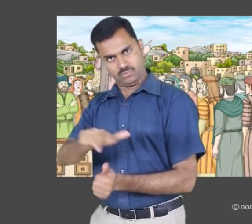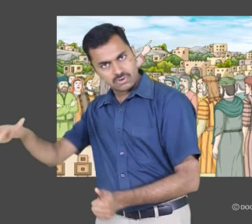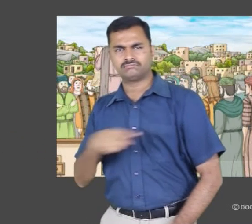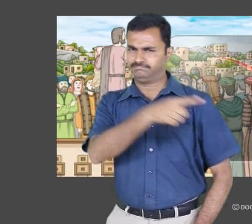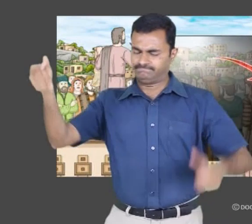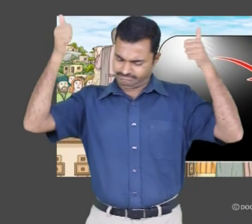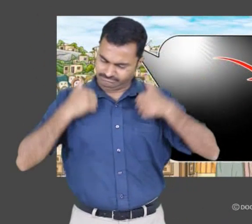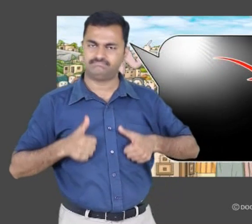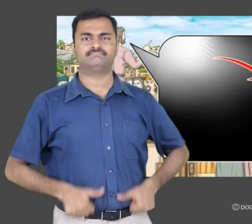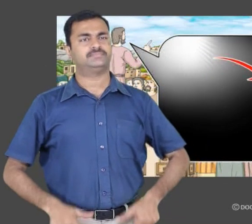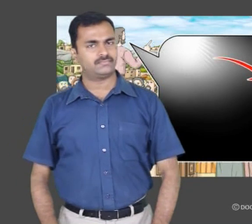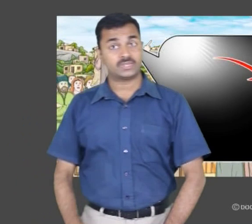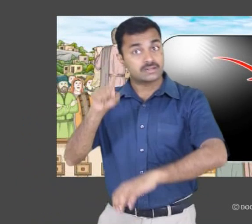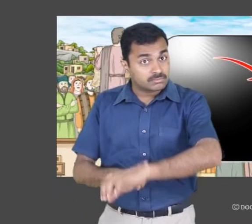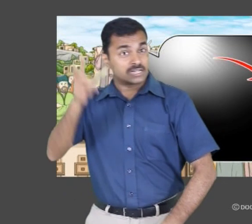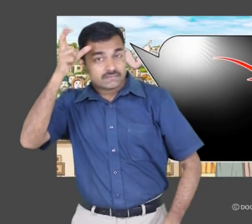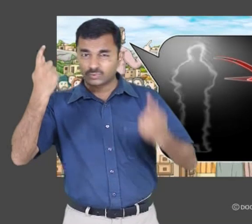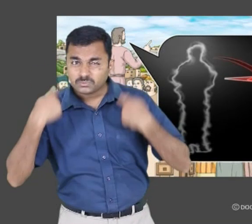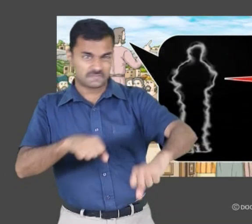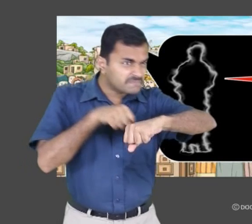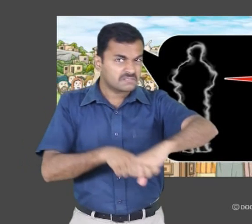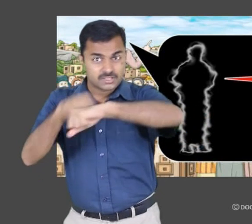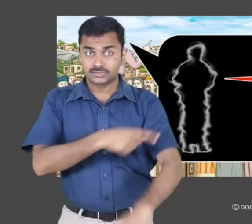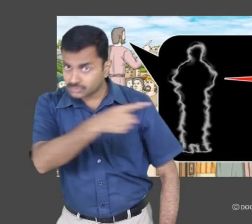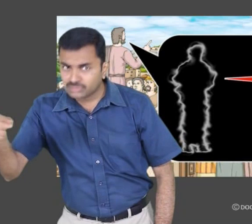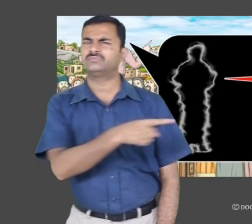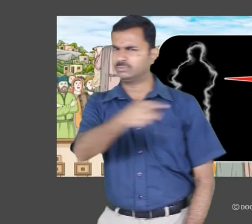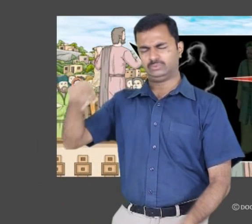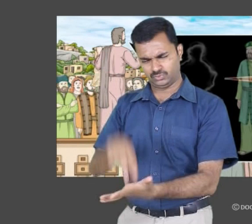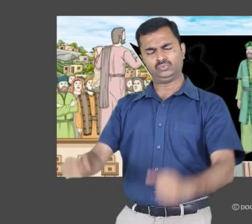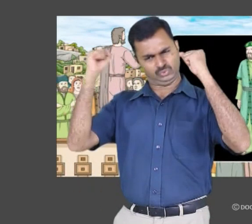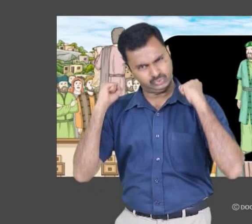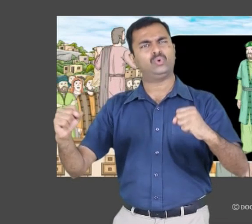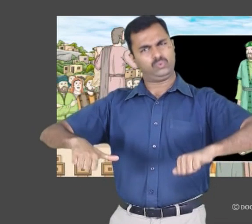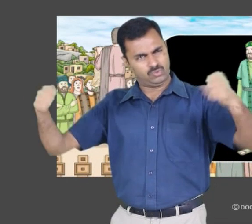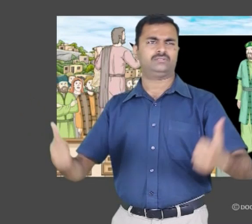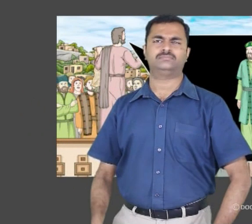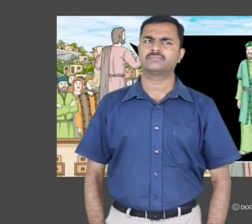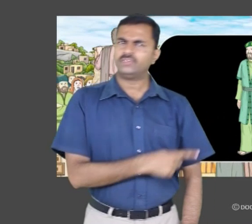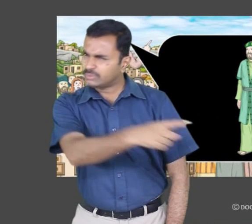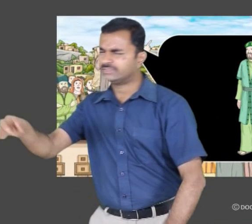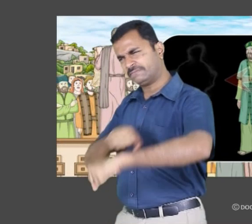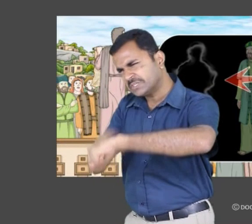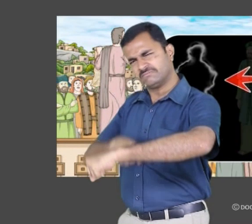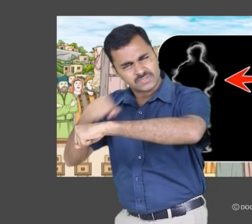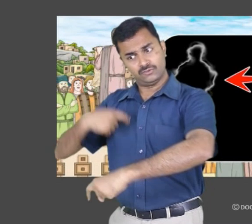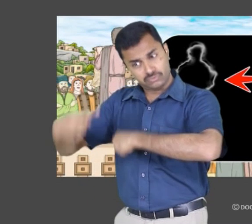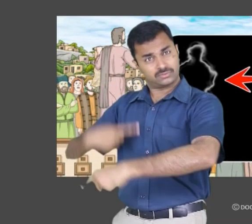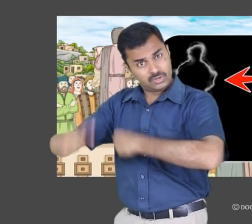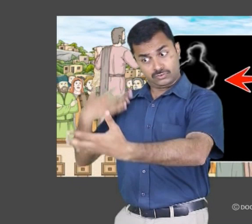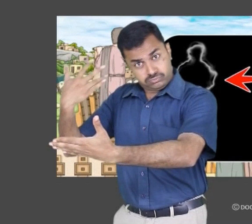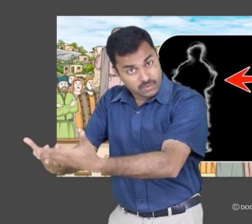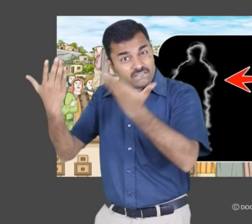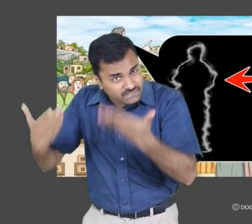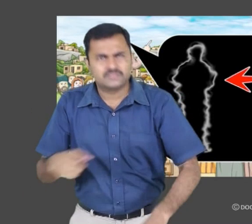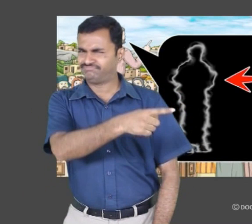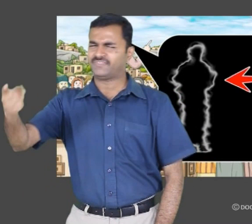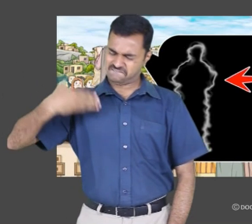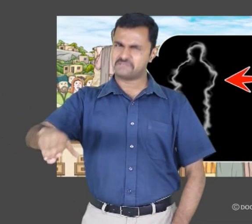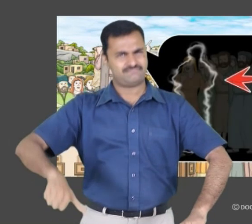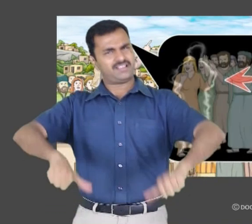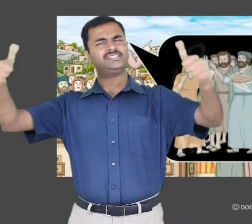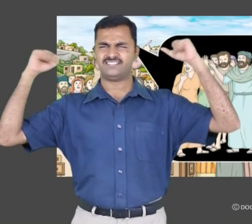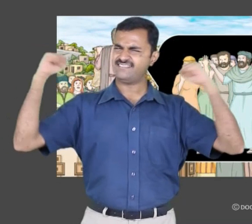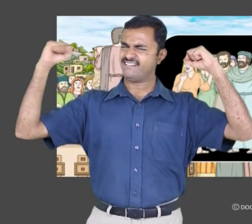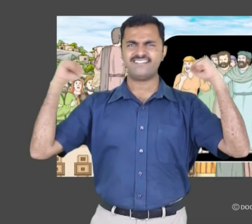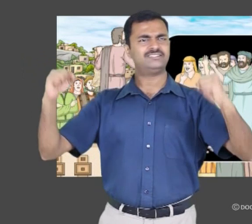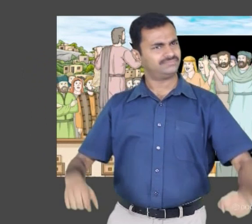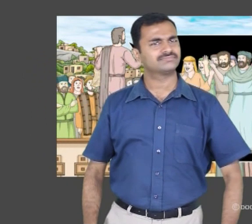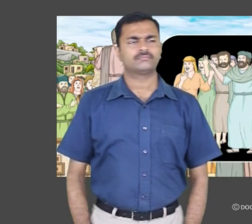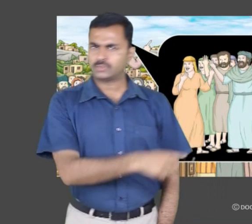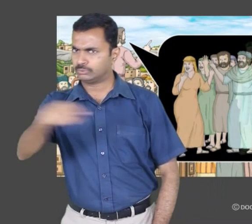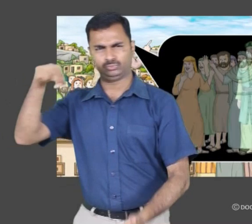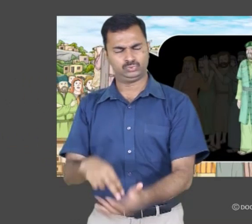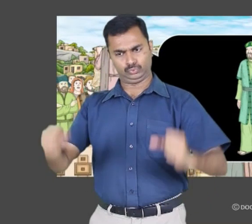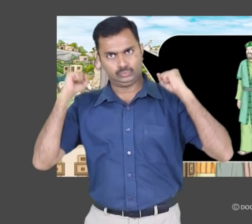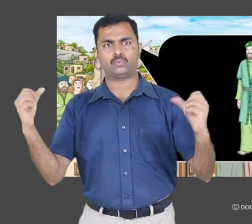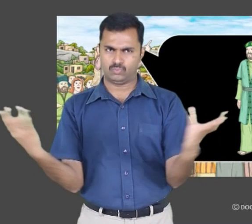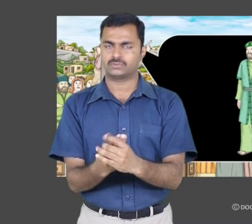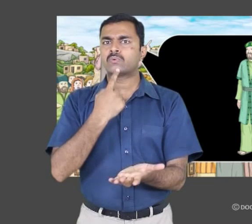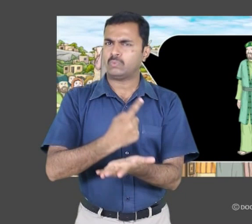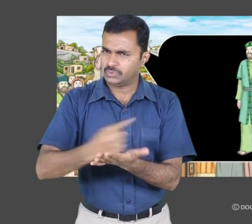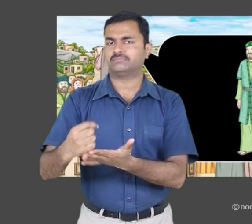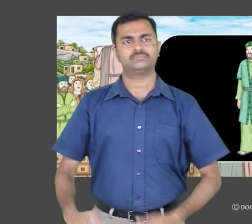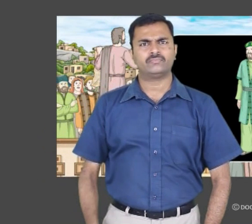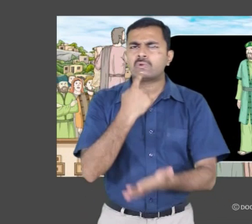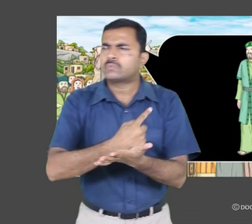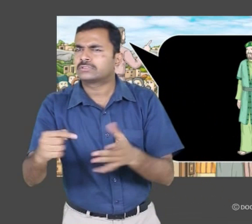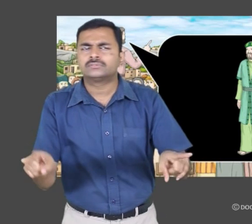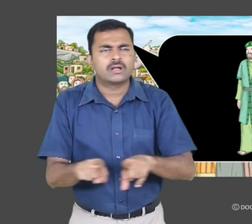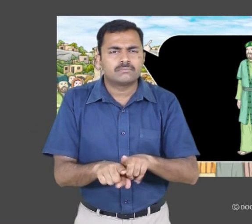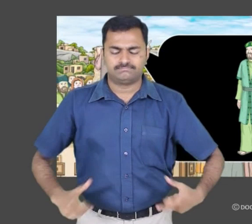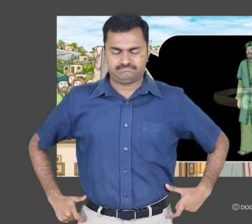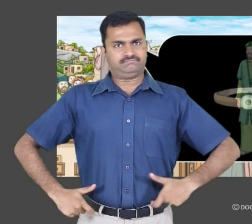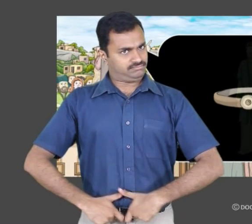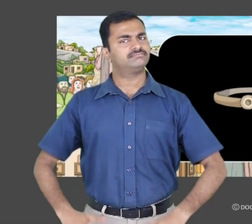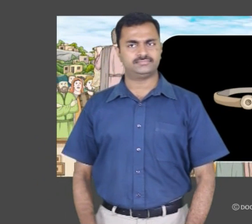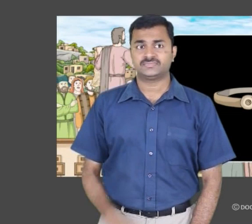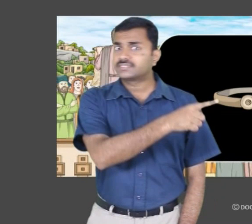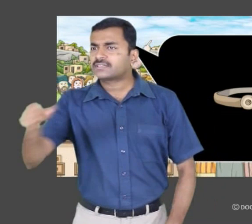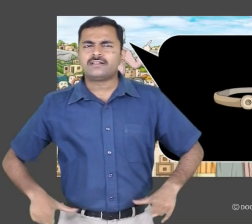Therefore take up the full armor of God, so that when the day of evil comes, you will be able to stand your ground, and having done everything, to stand.